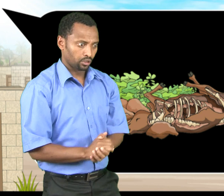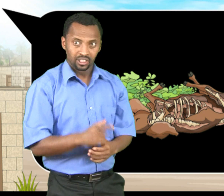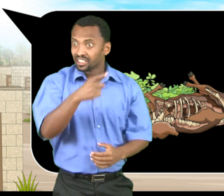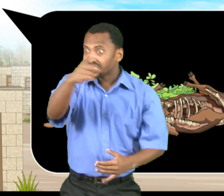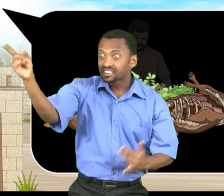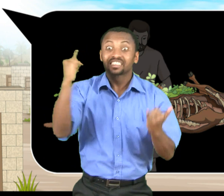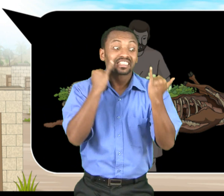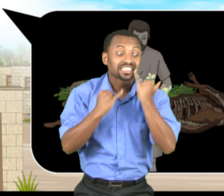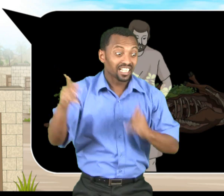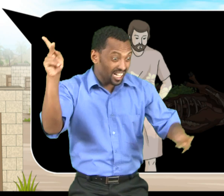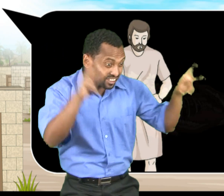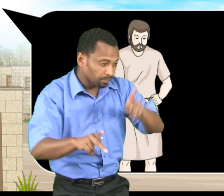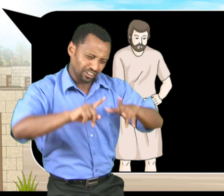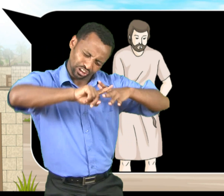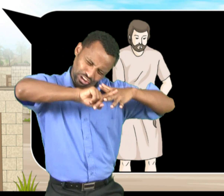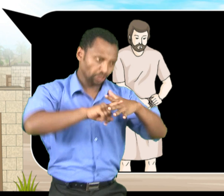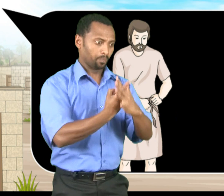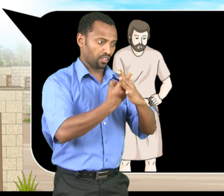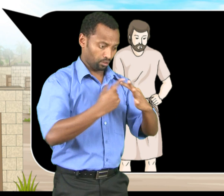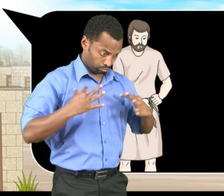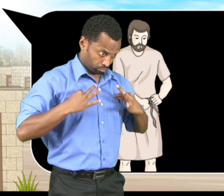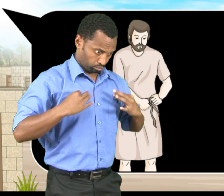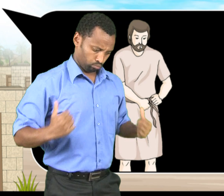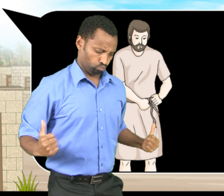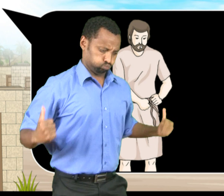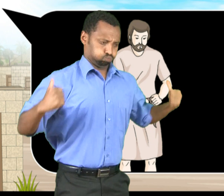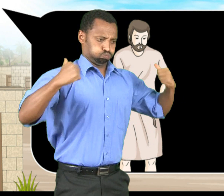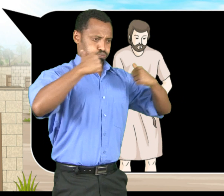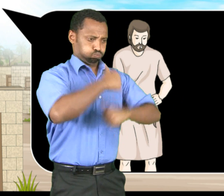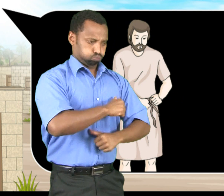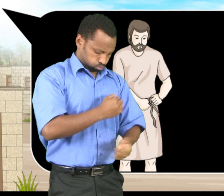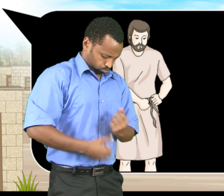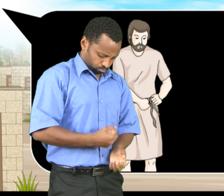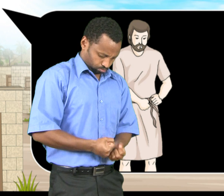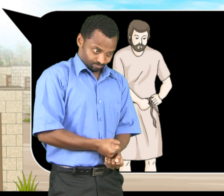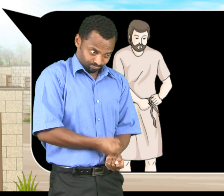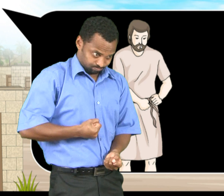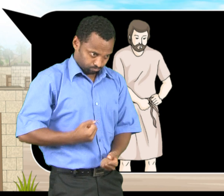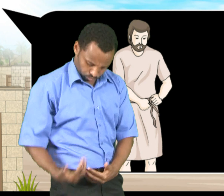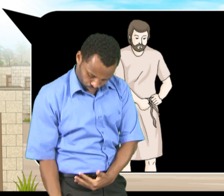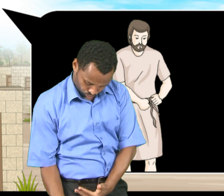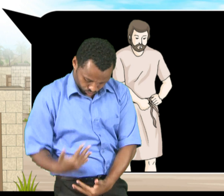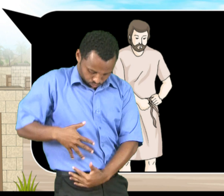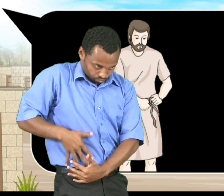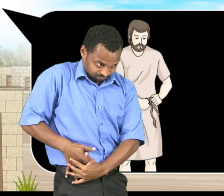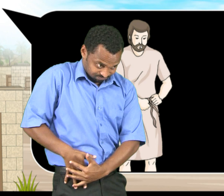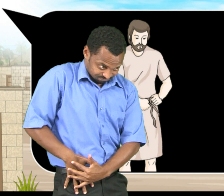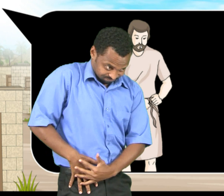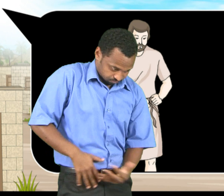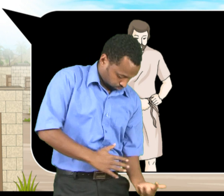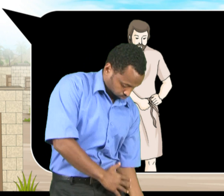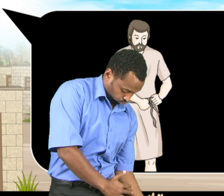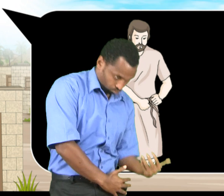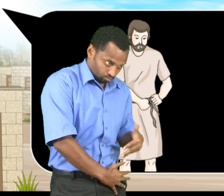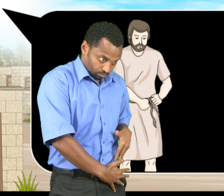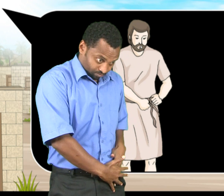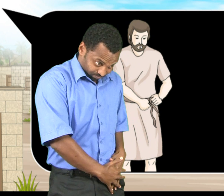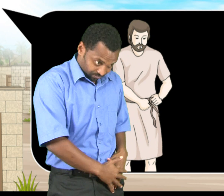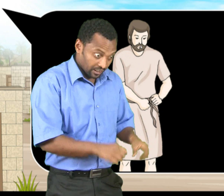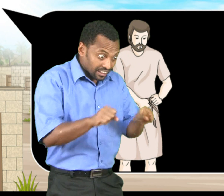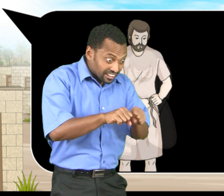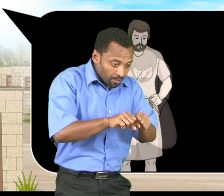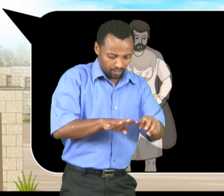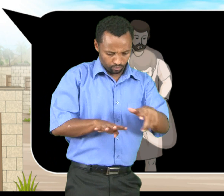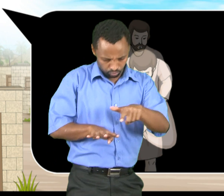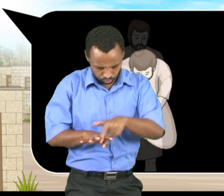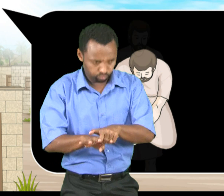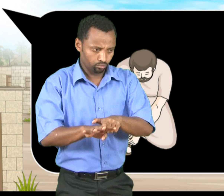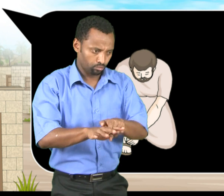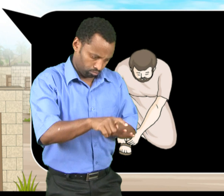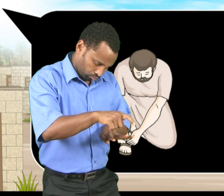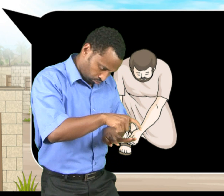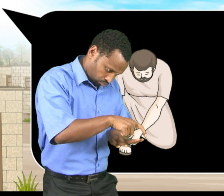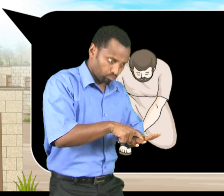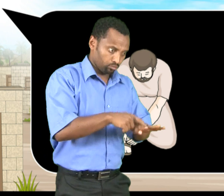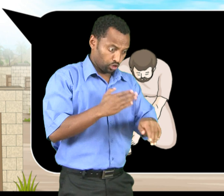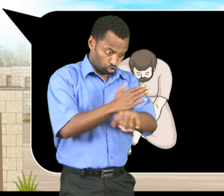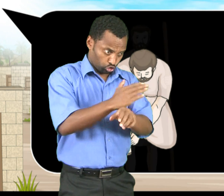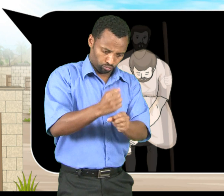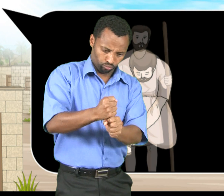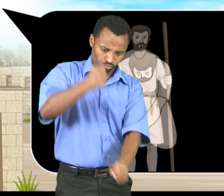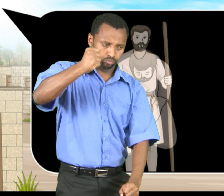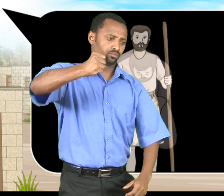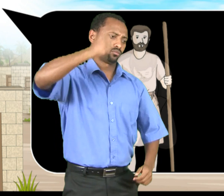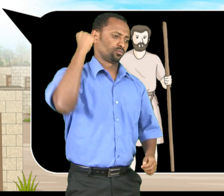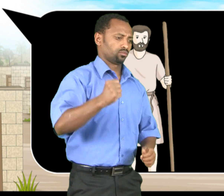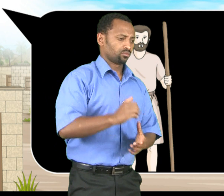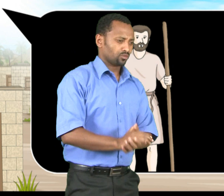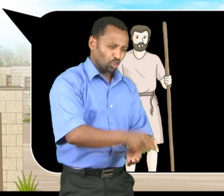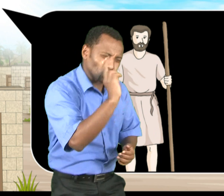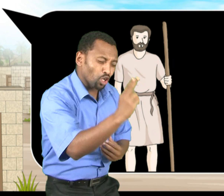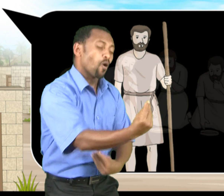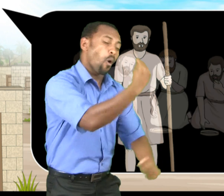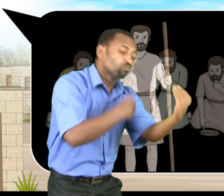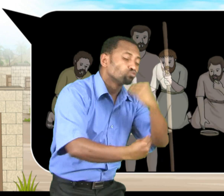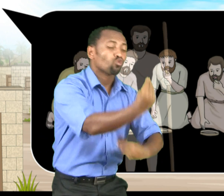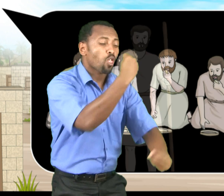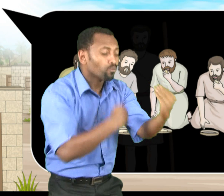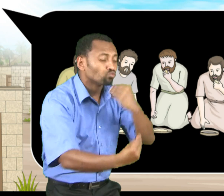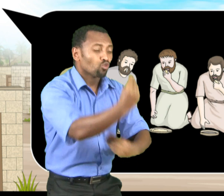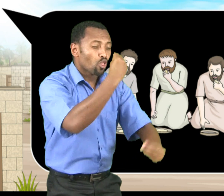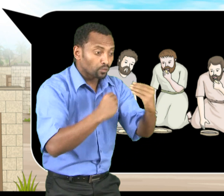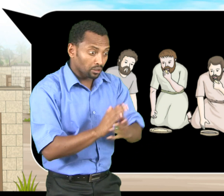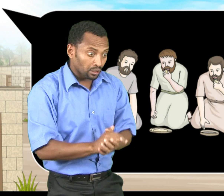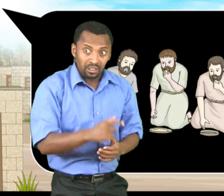This is how you are to eat it: You must be fully dressed for travel, with your sandals on your feet and your staff in your hand.